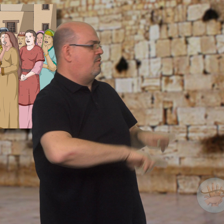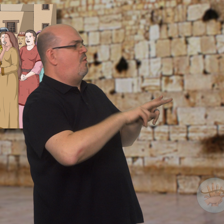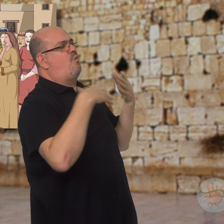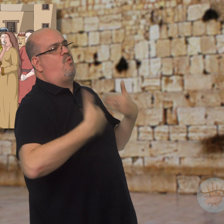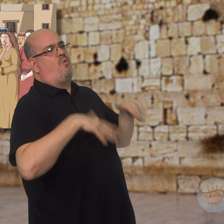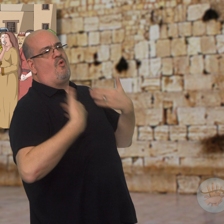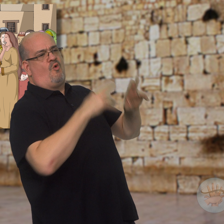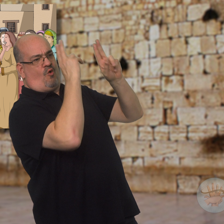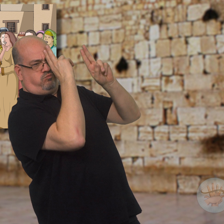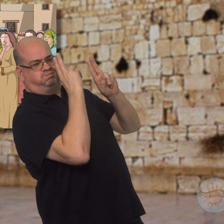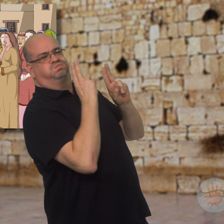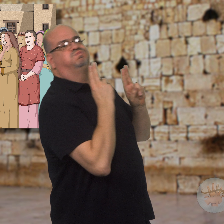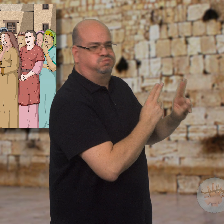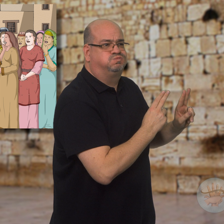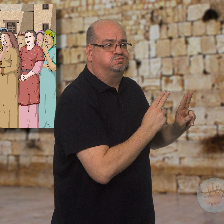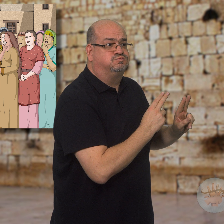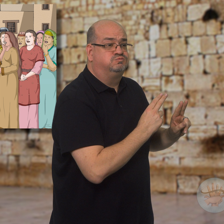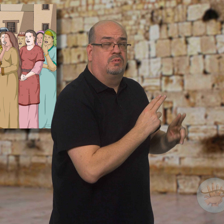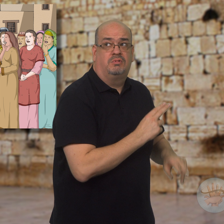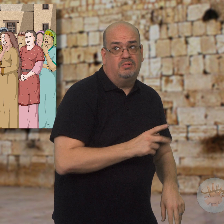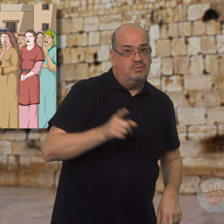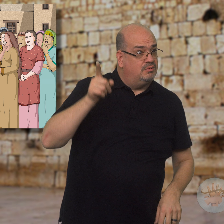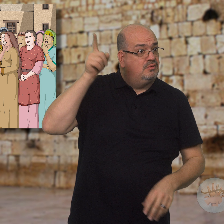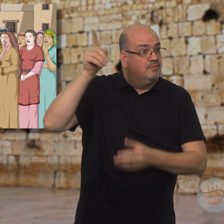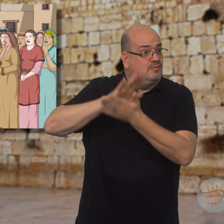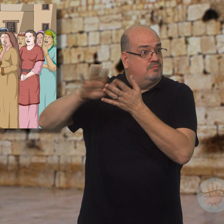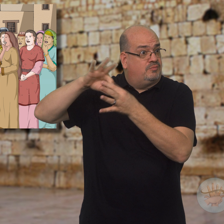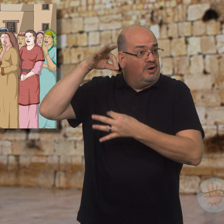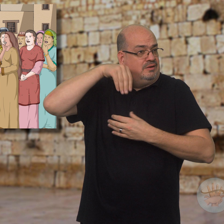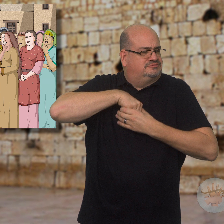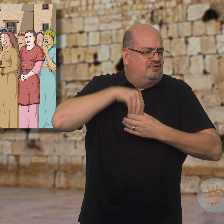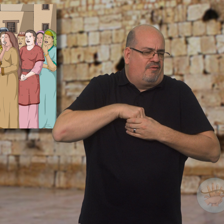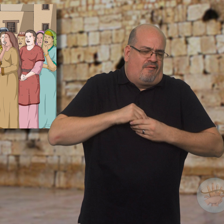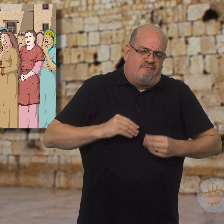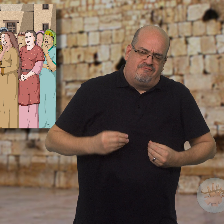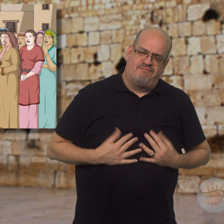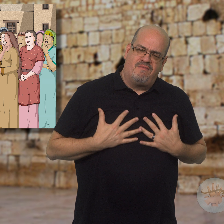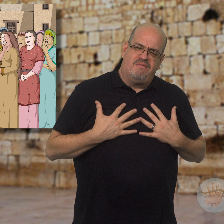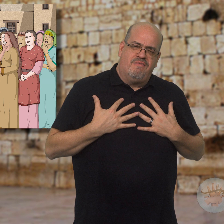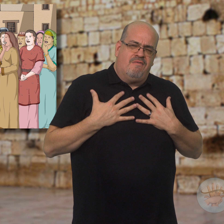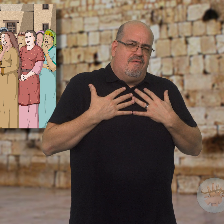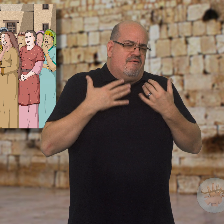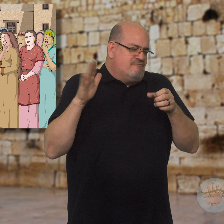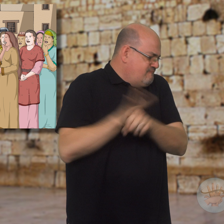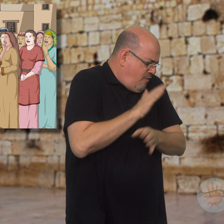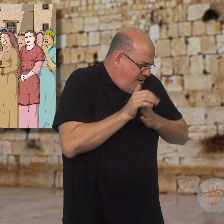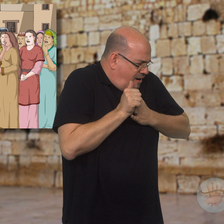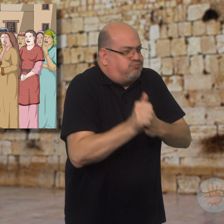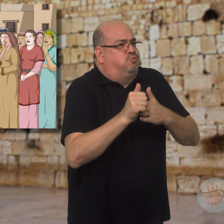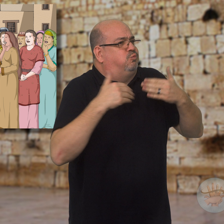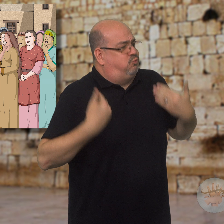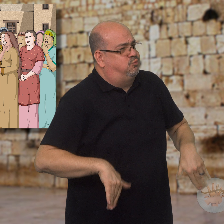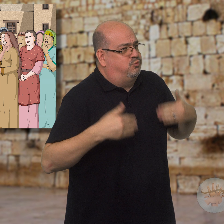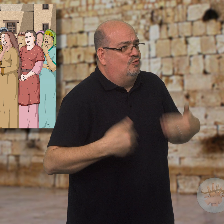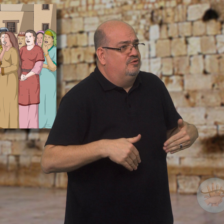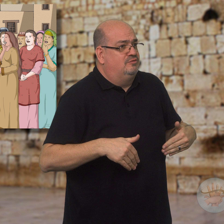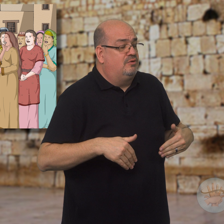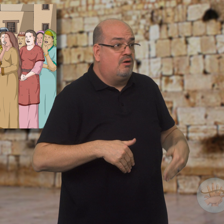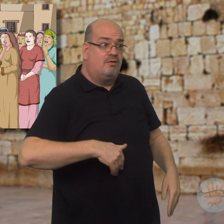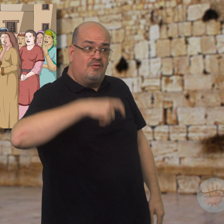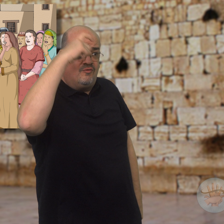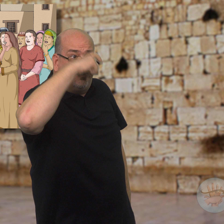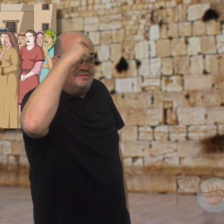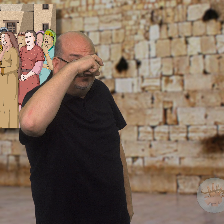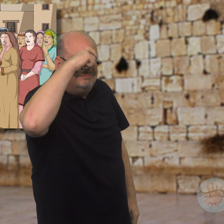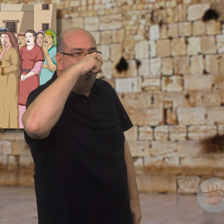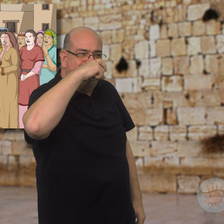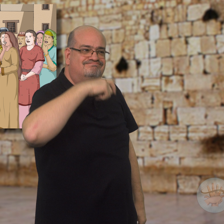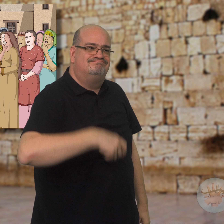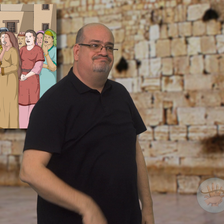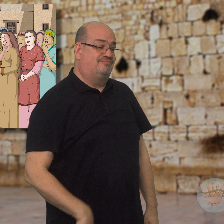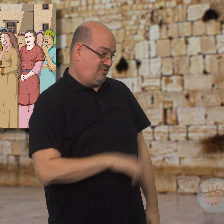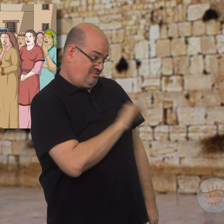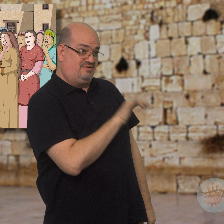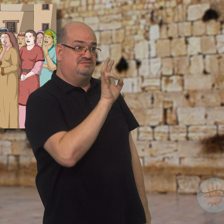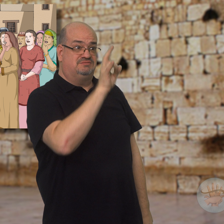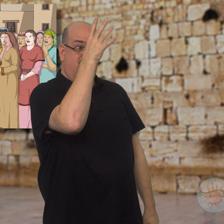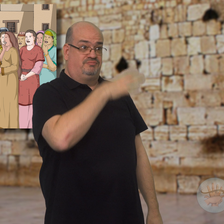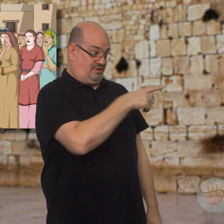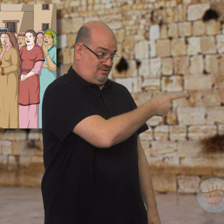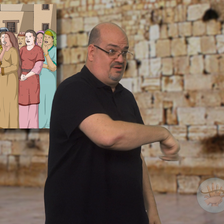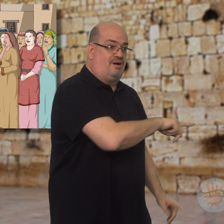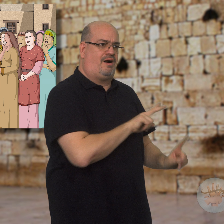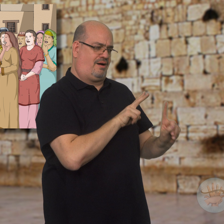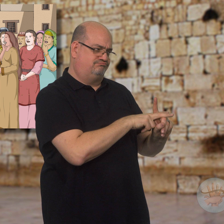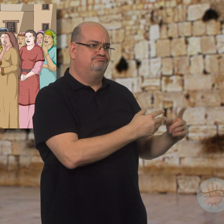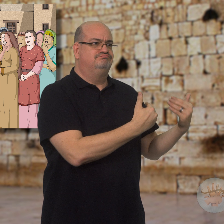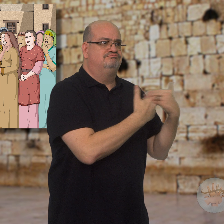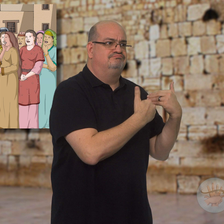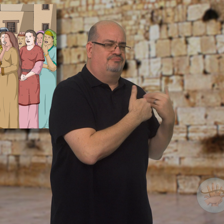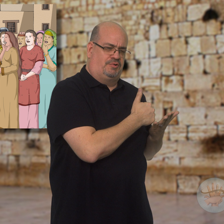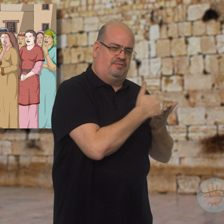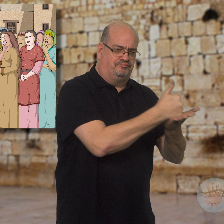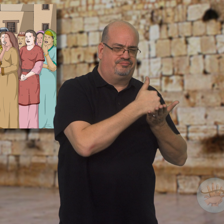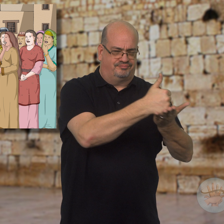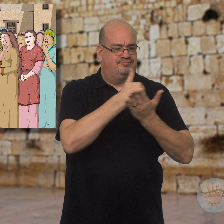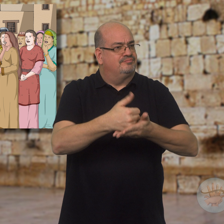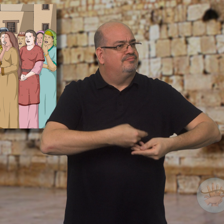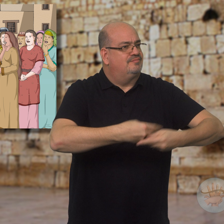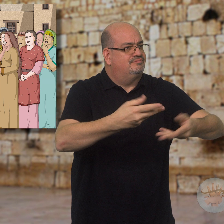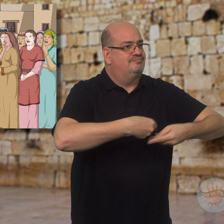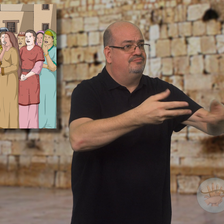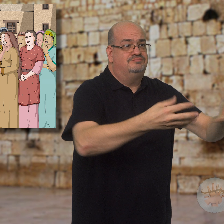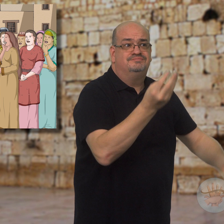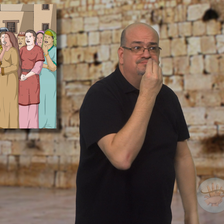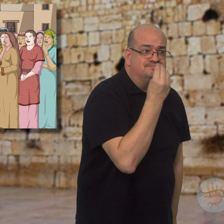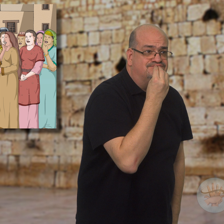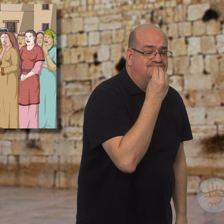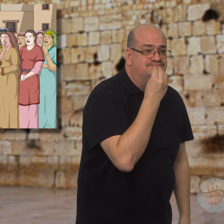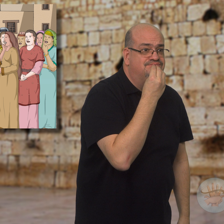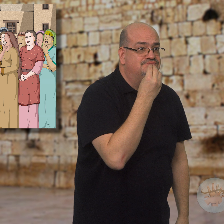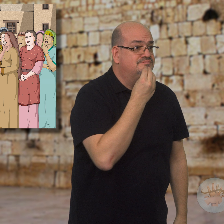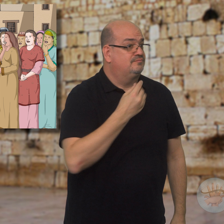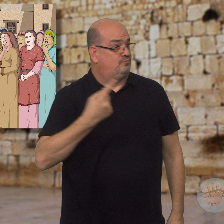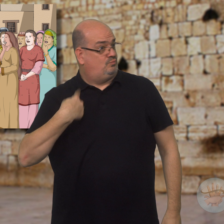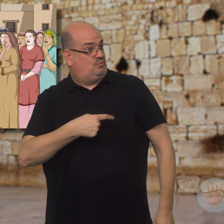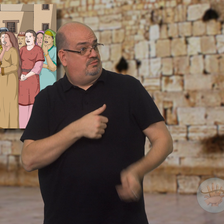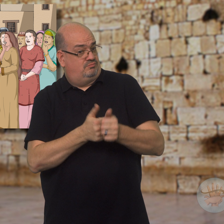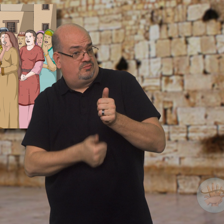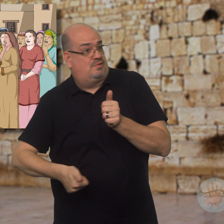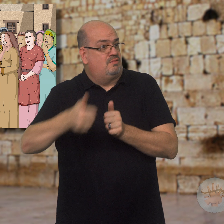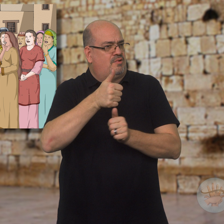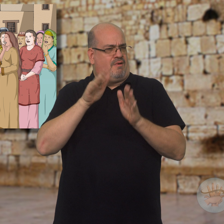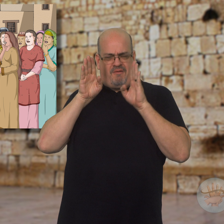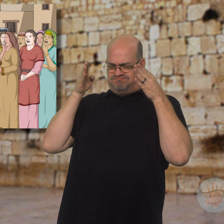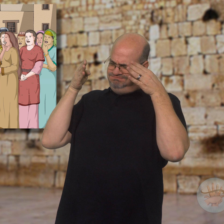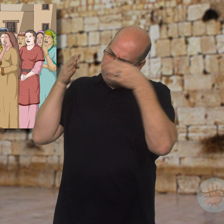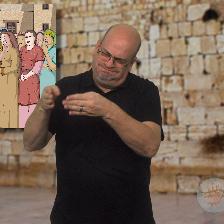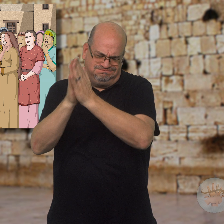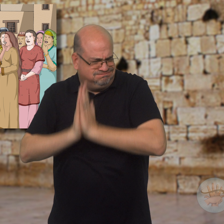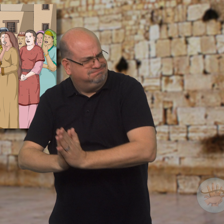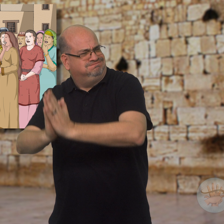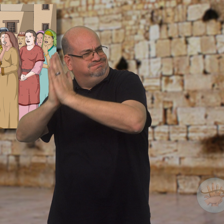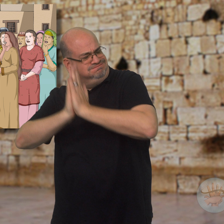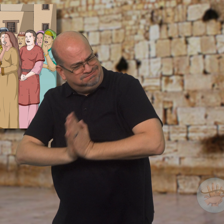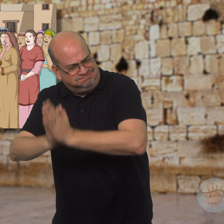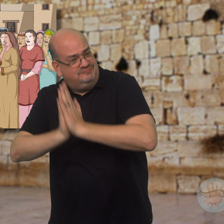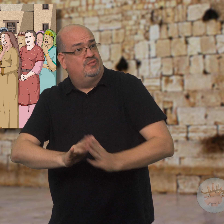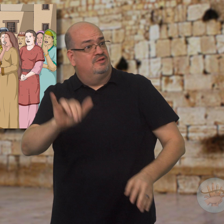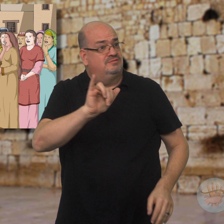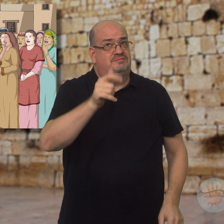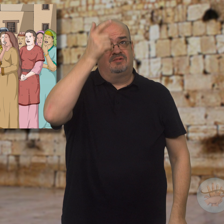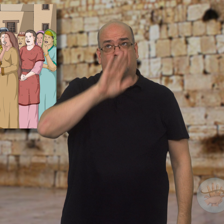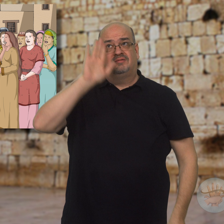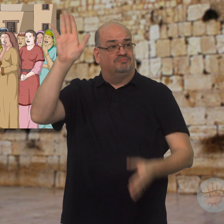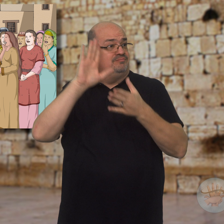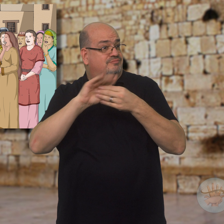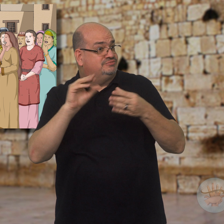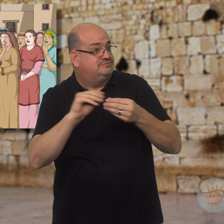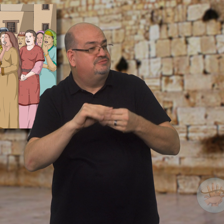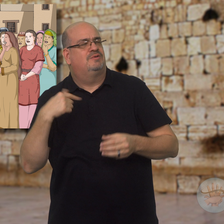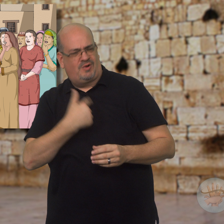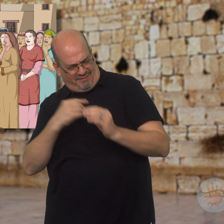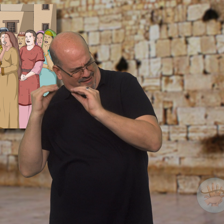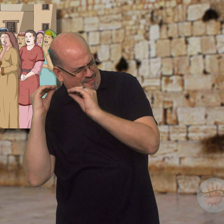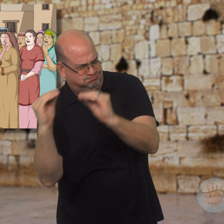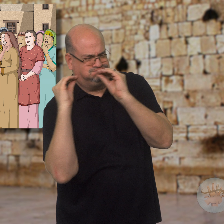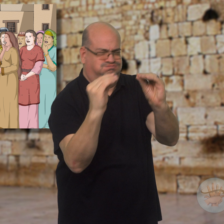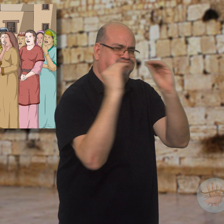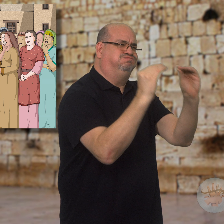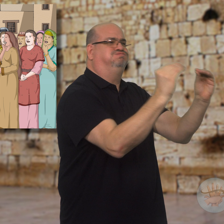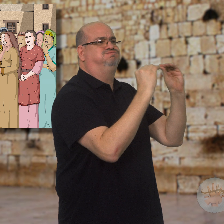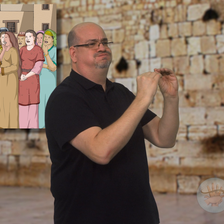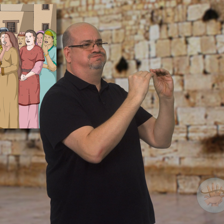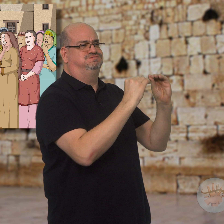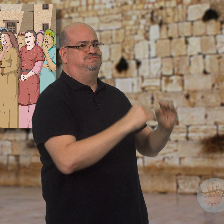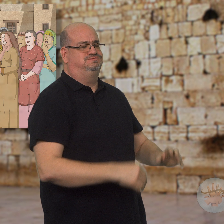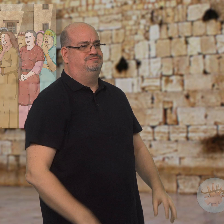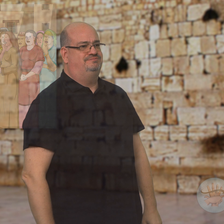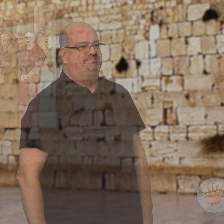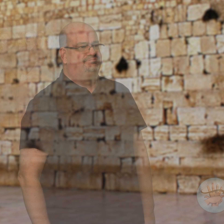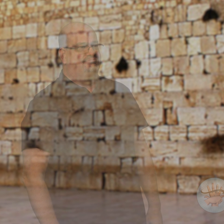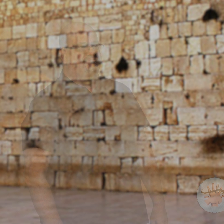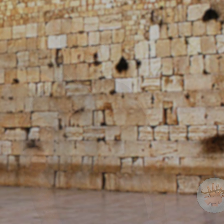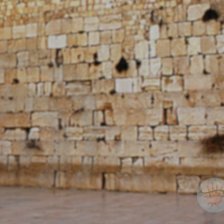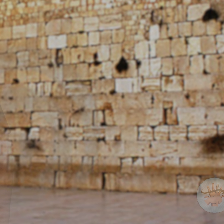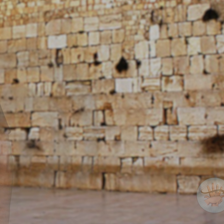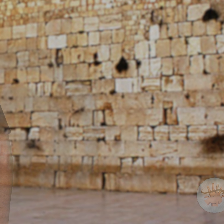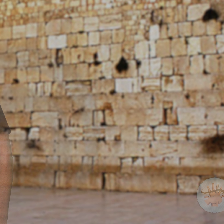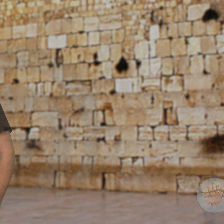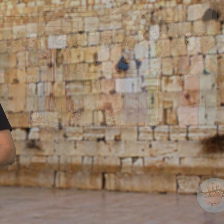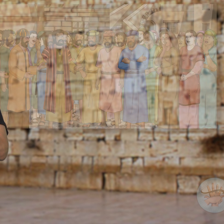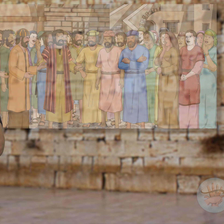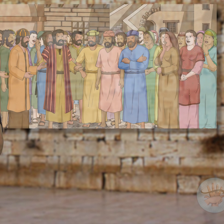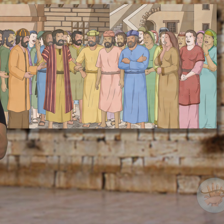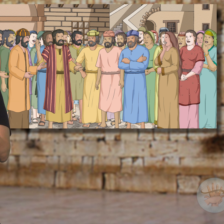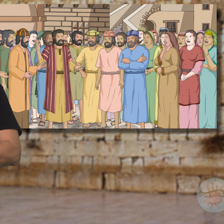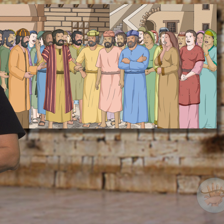We will appoint this responsibility to them and will devote ourselves to prayer and to the ministry of the word.”